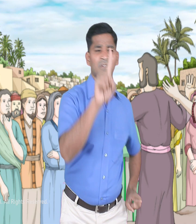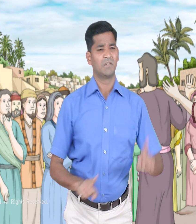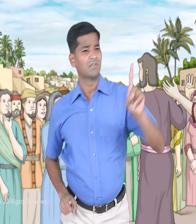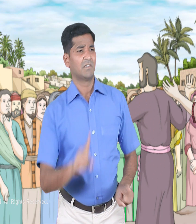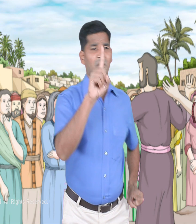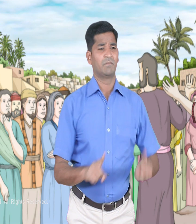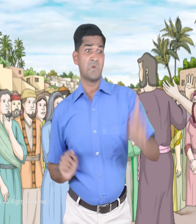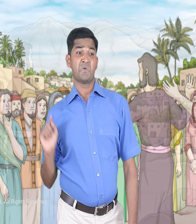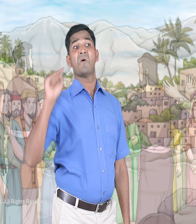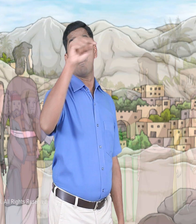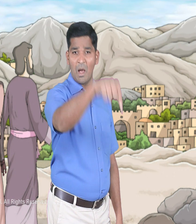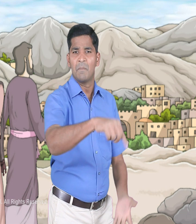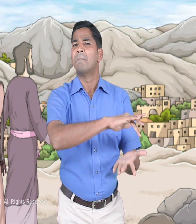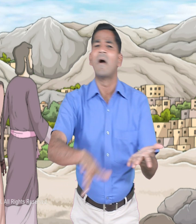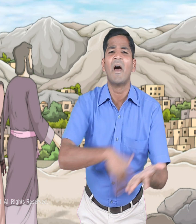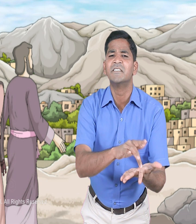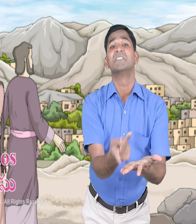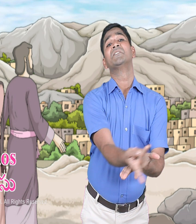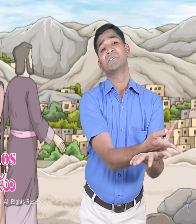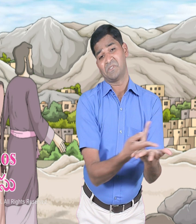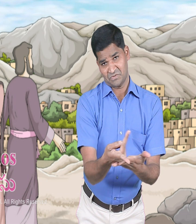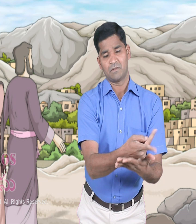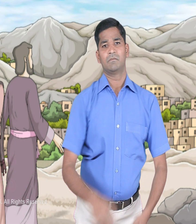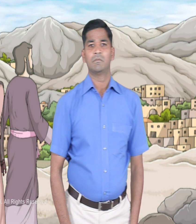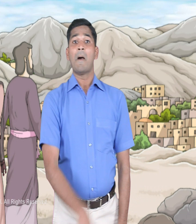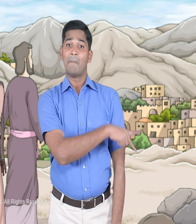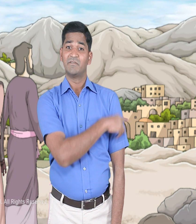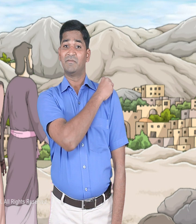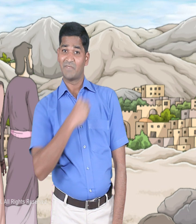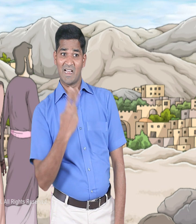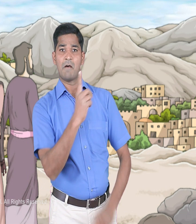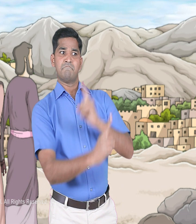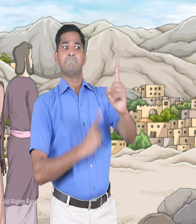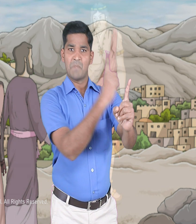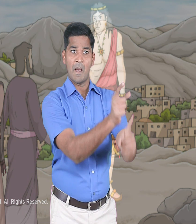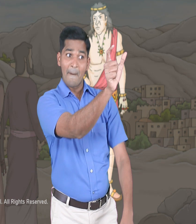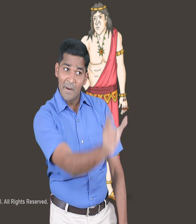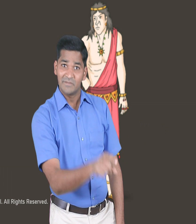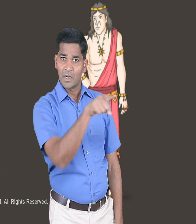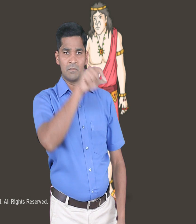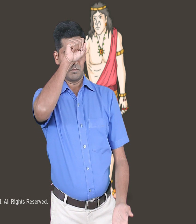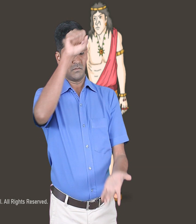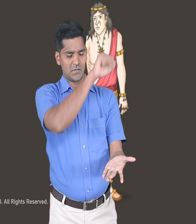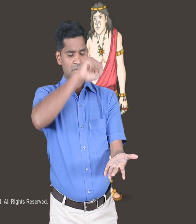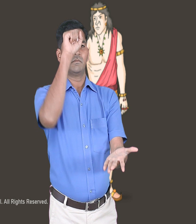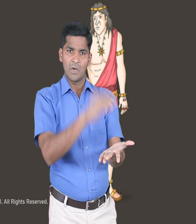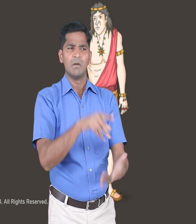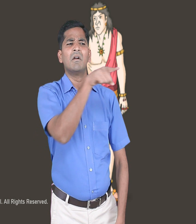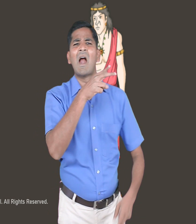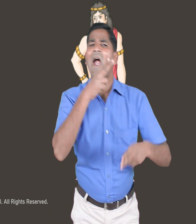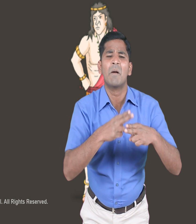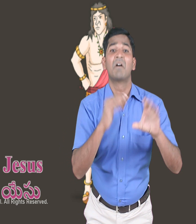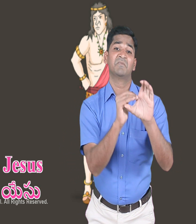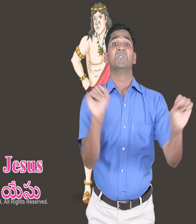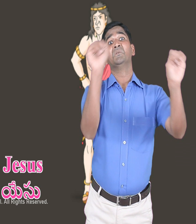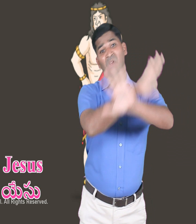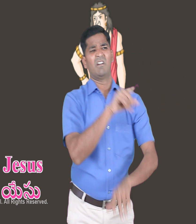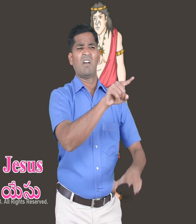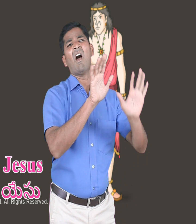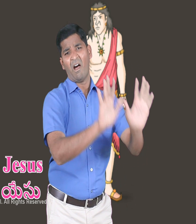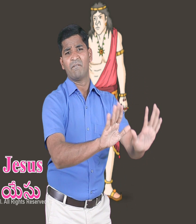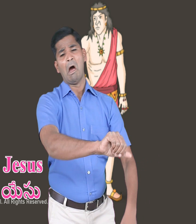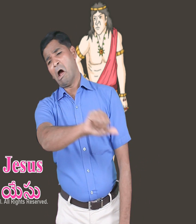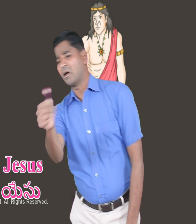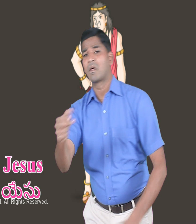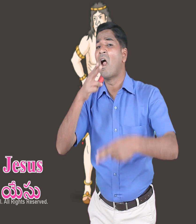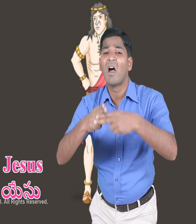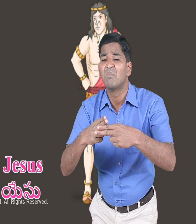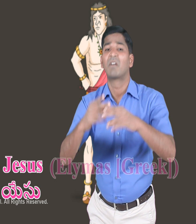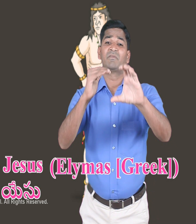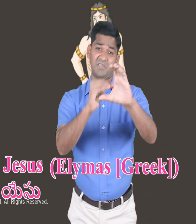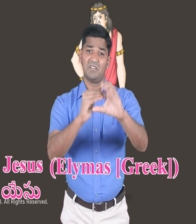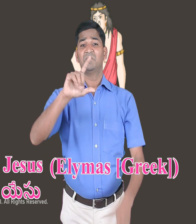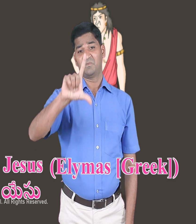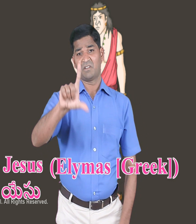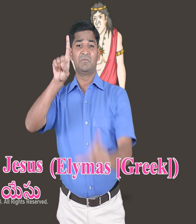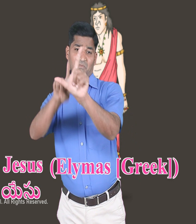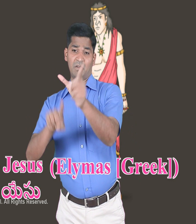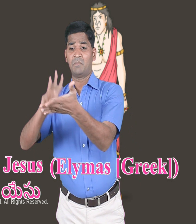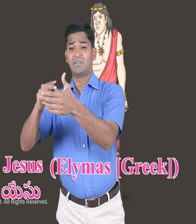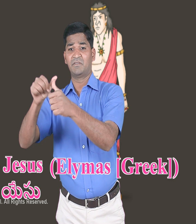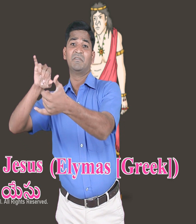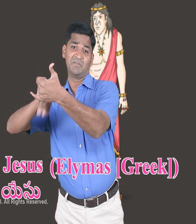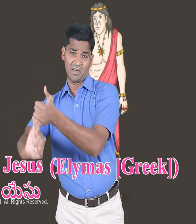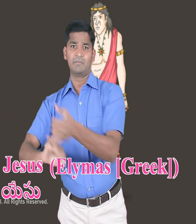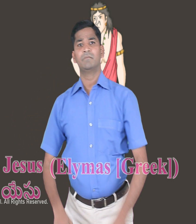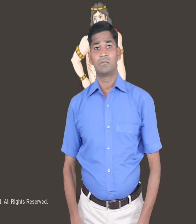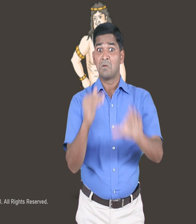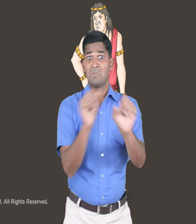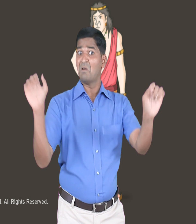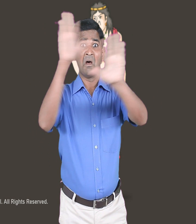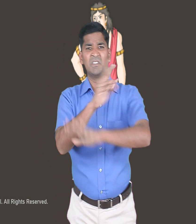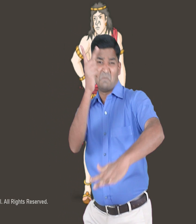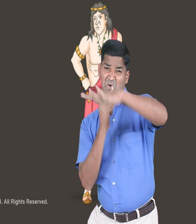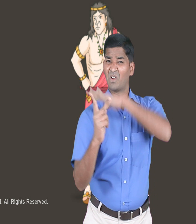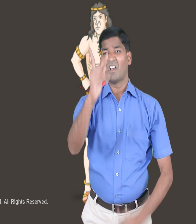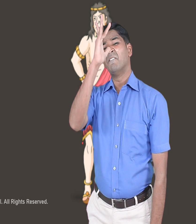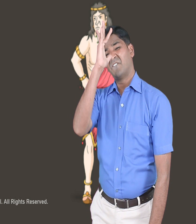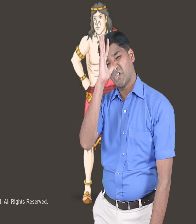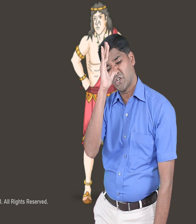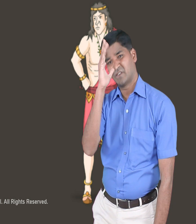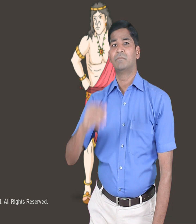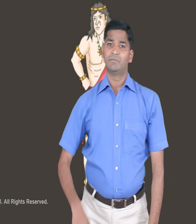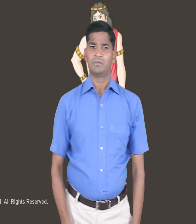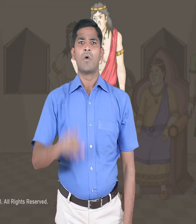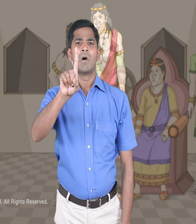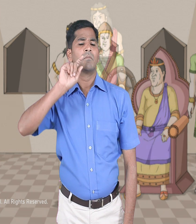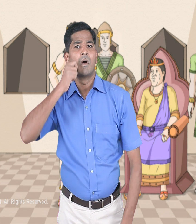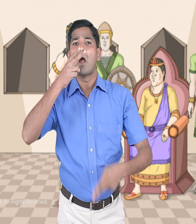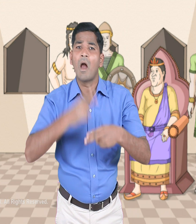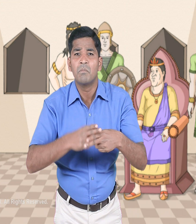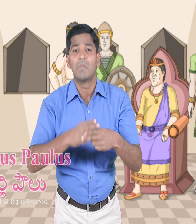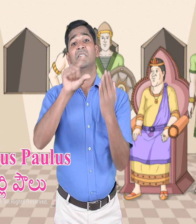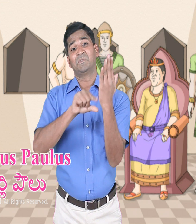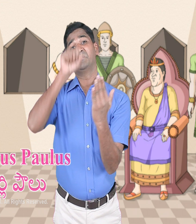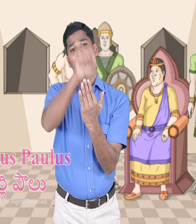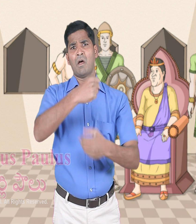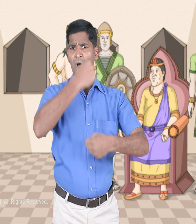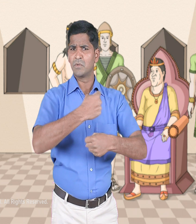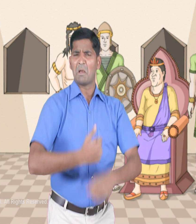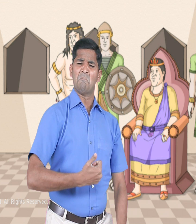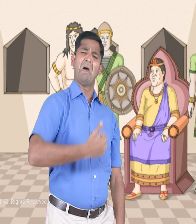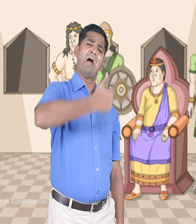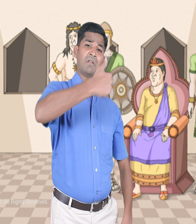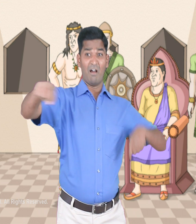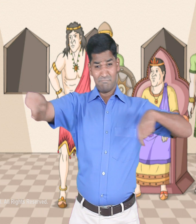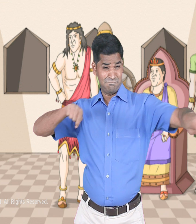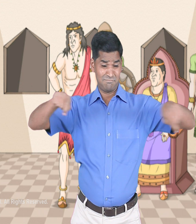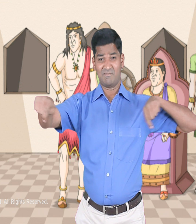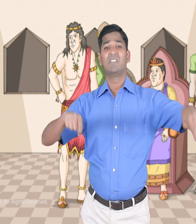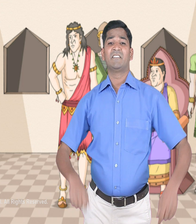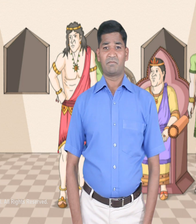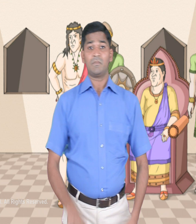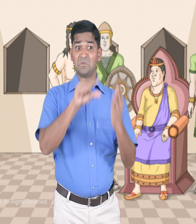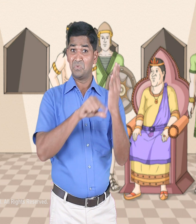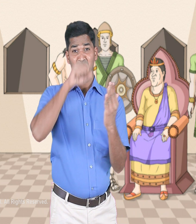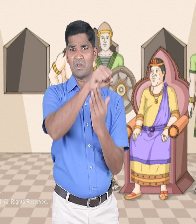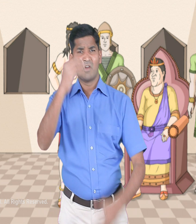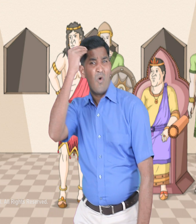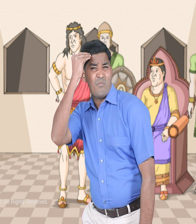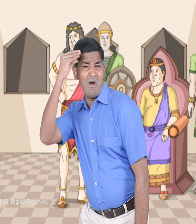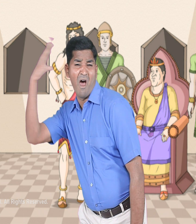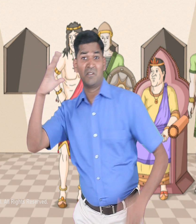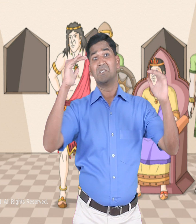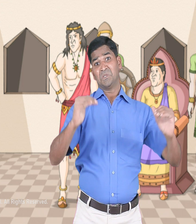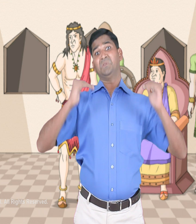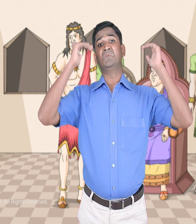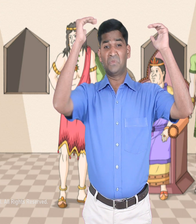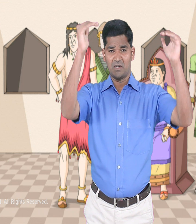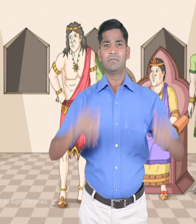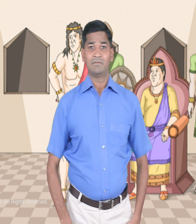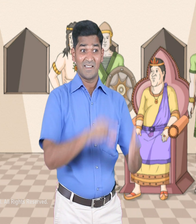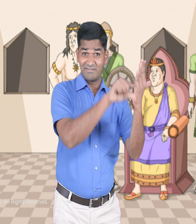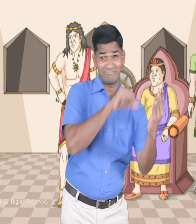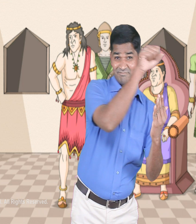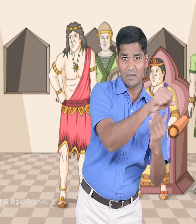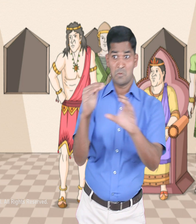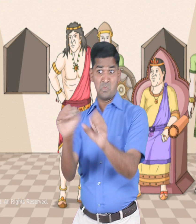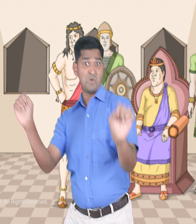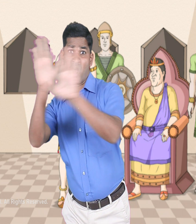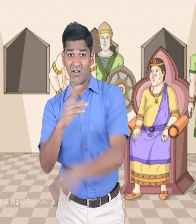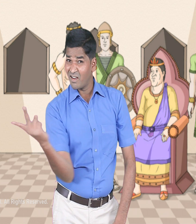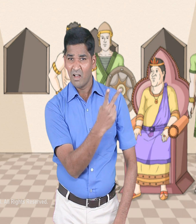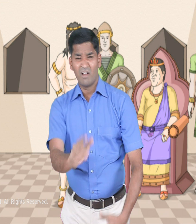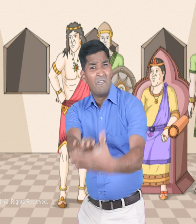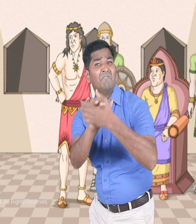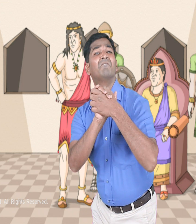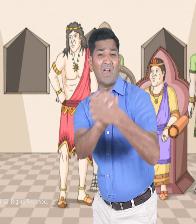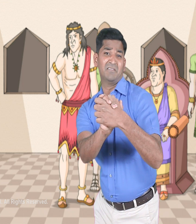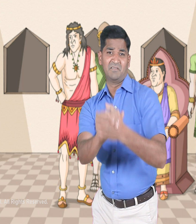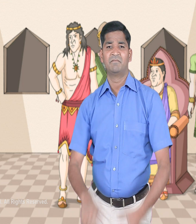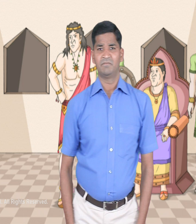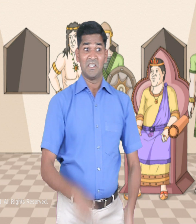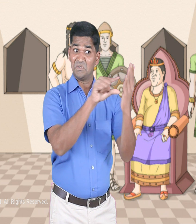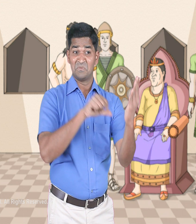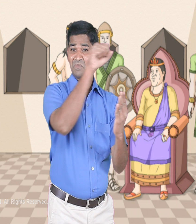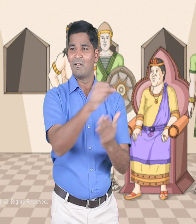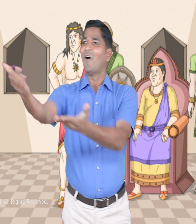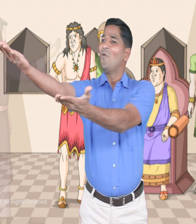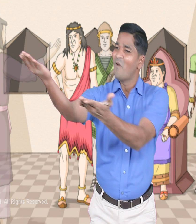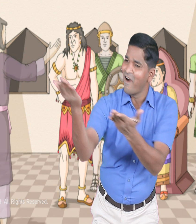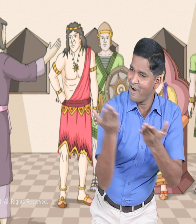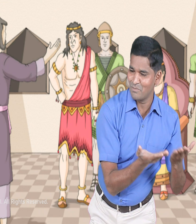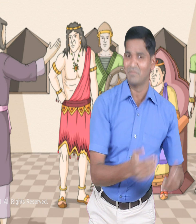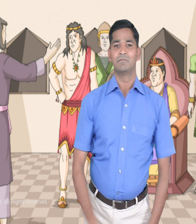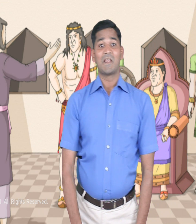They traveled through the whole island as far as Paphos, where they found a Jewish sorcerer and false prophet named Bar-Jesus, an attendant of the proconsul, Sergius Paulus.